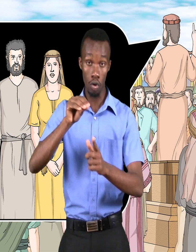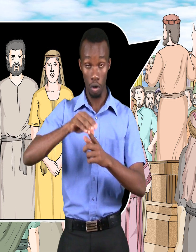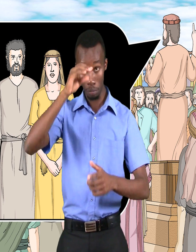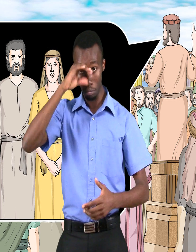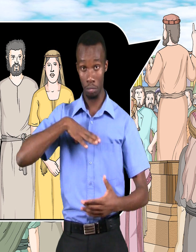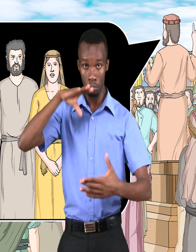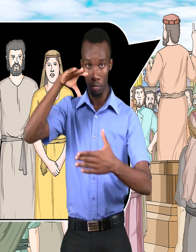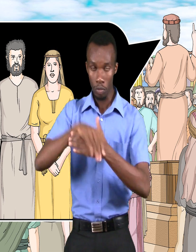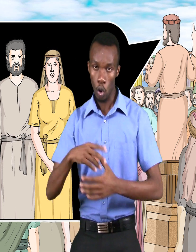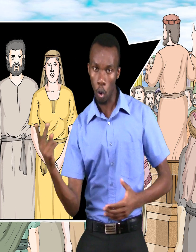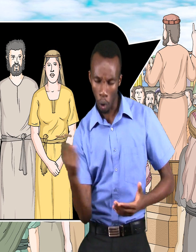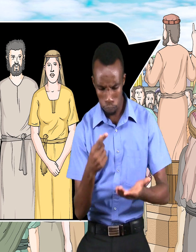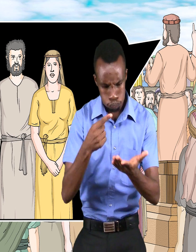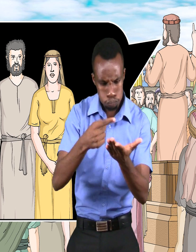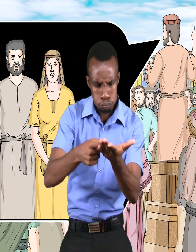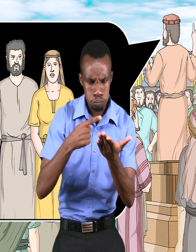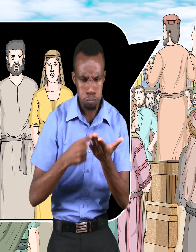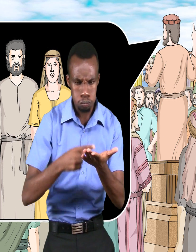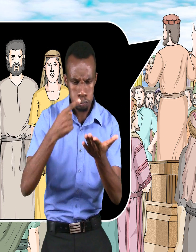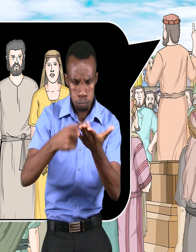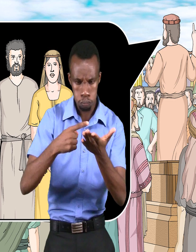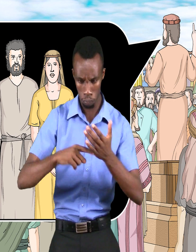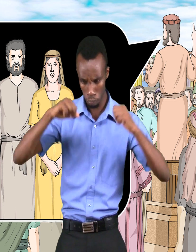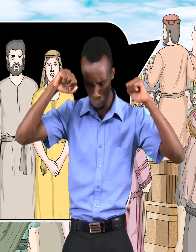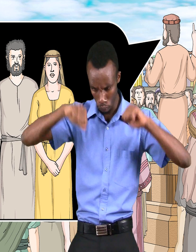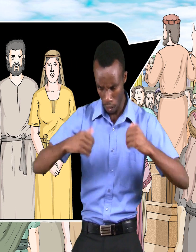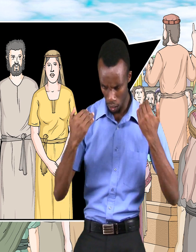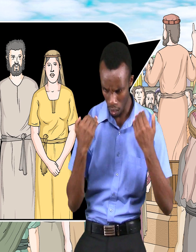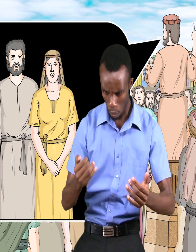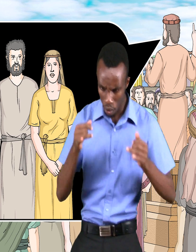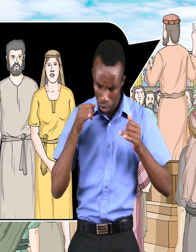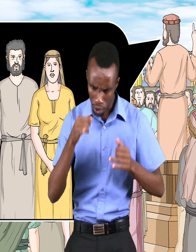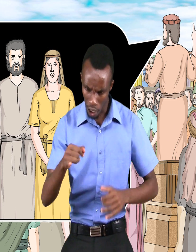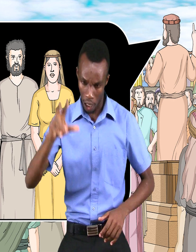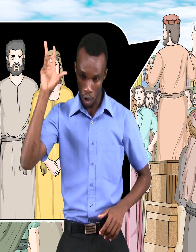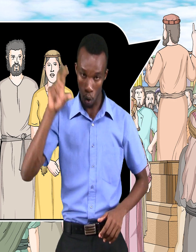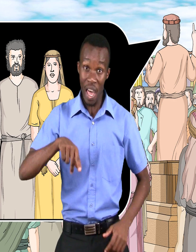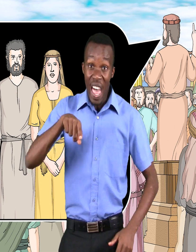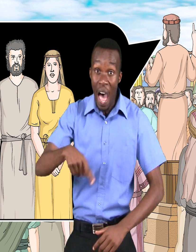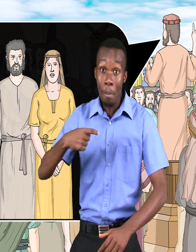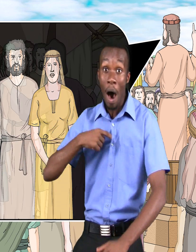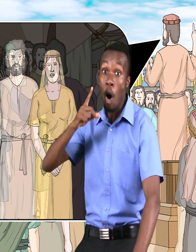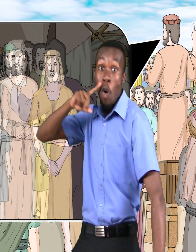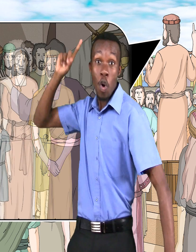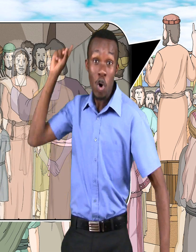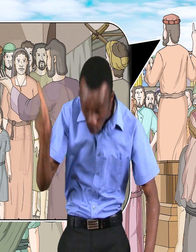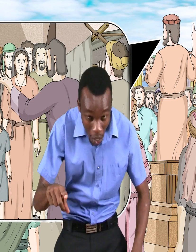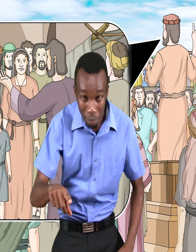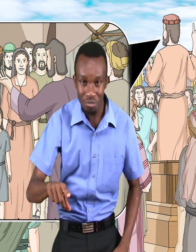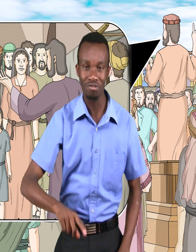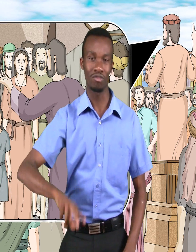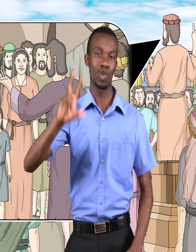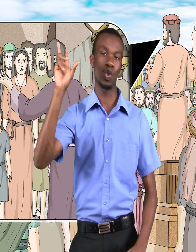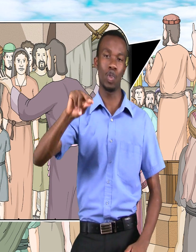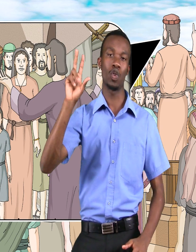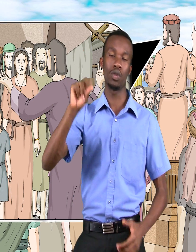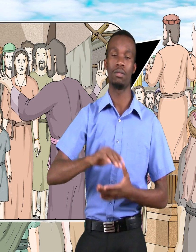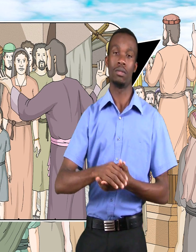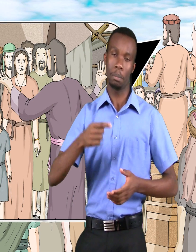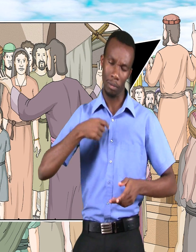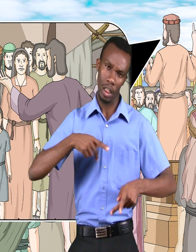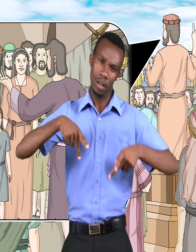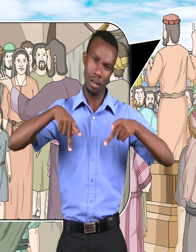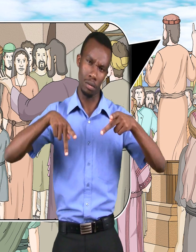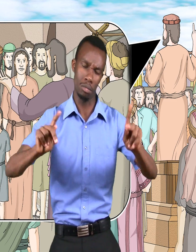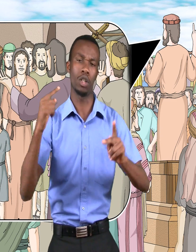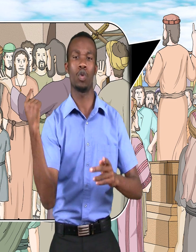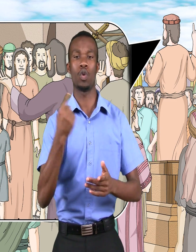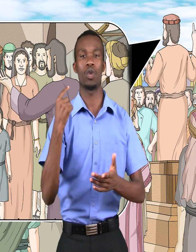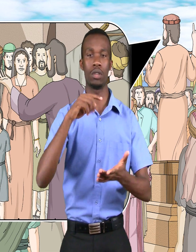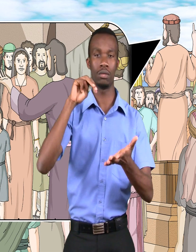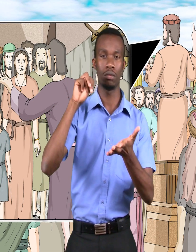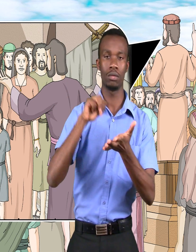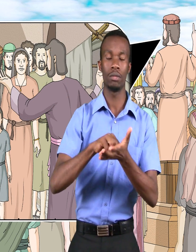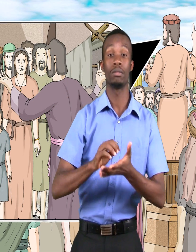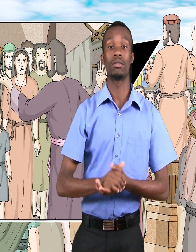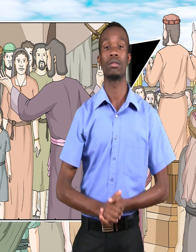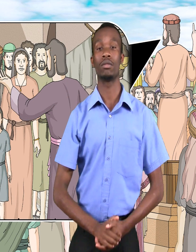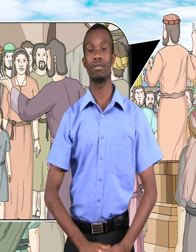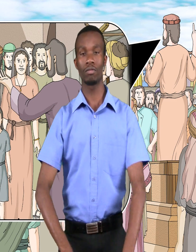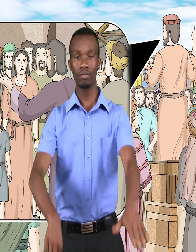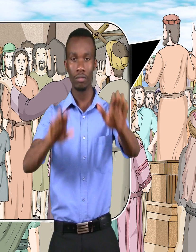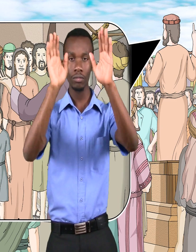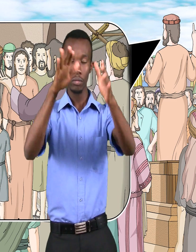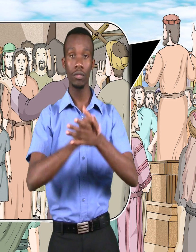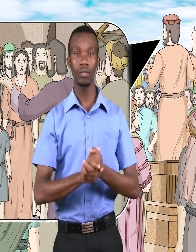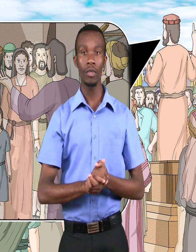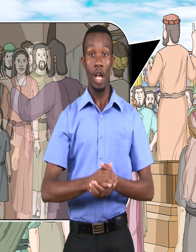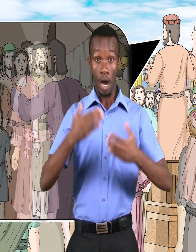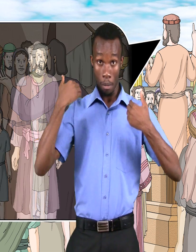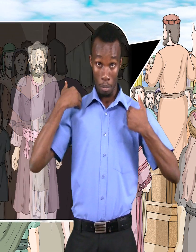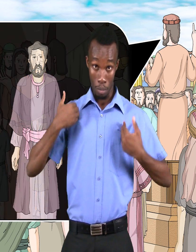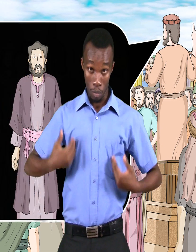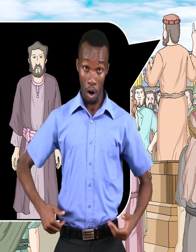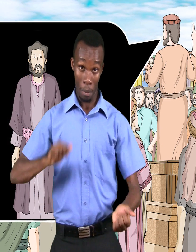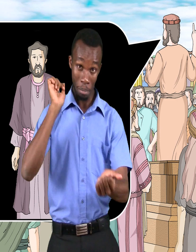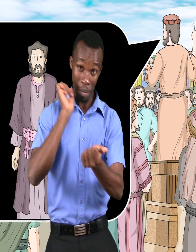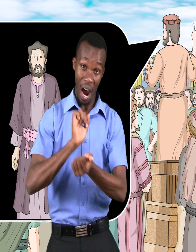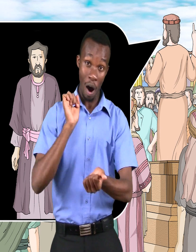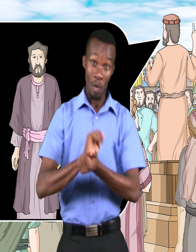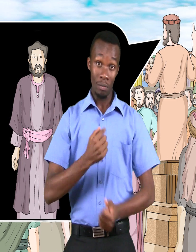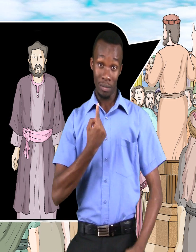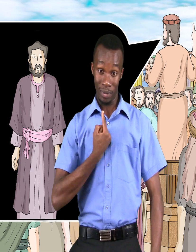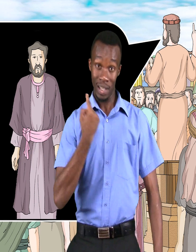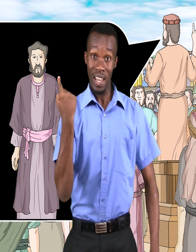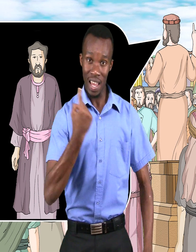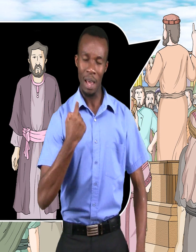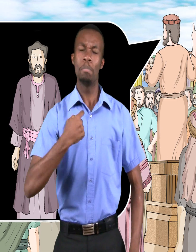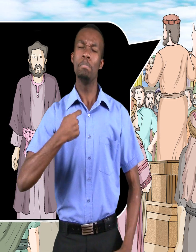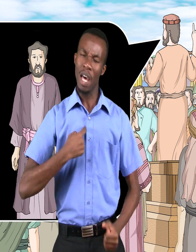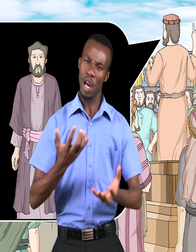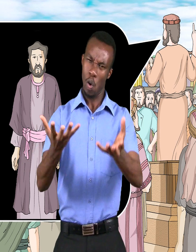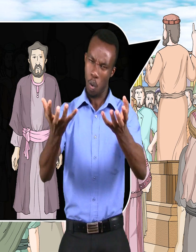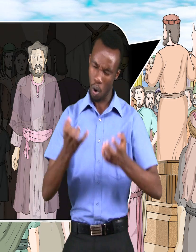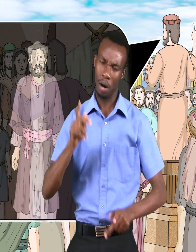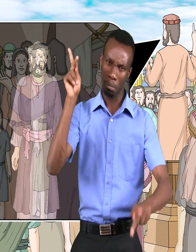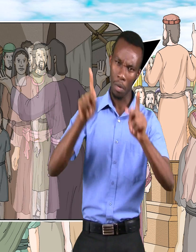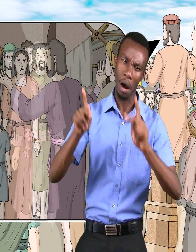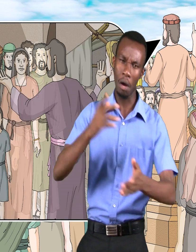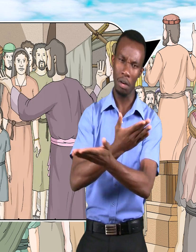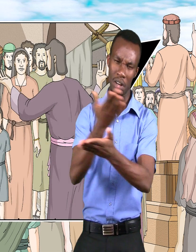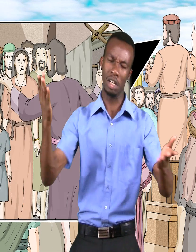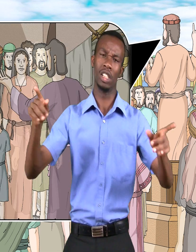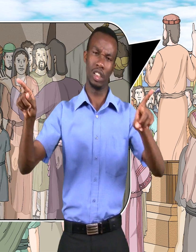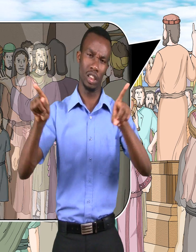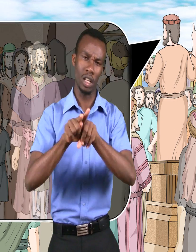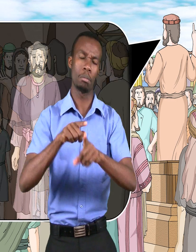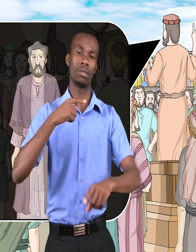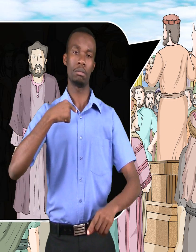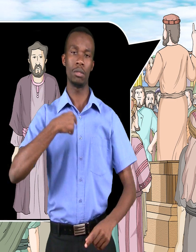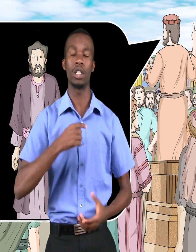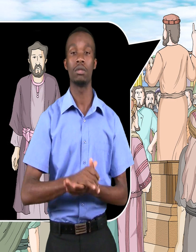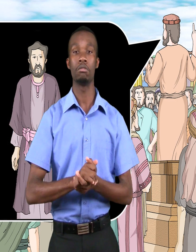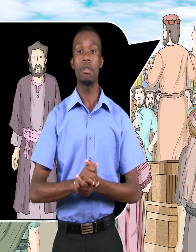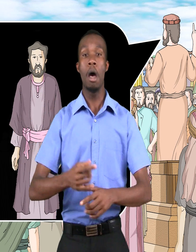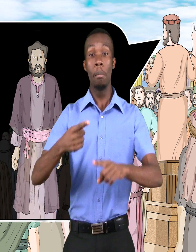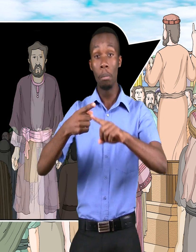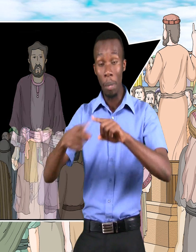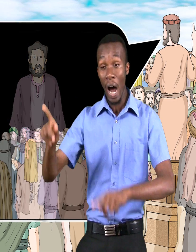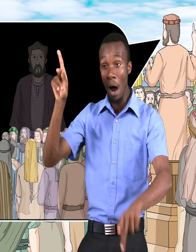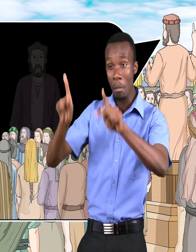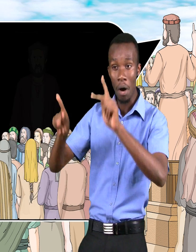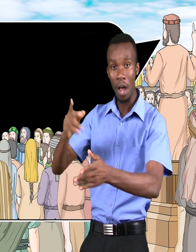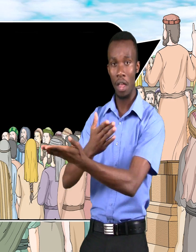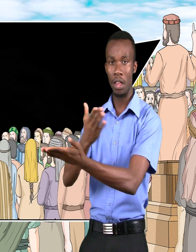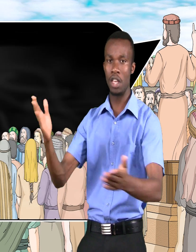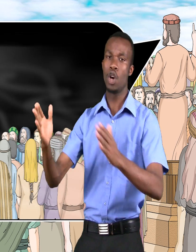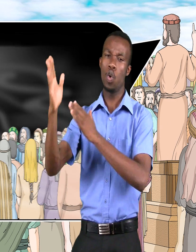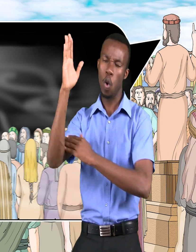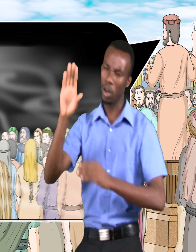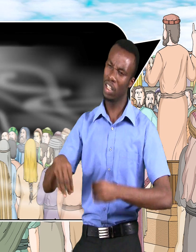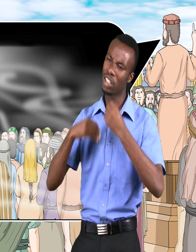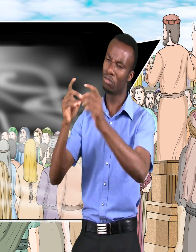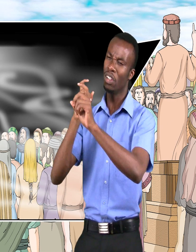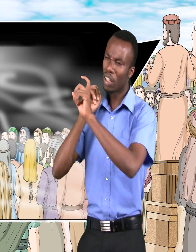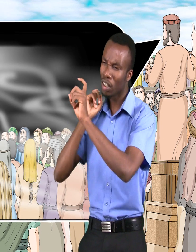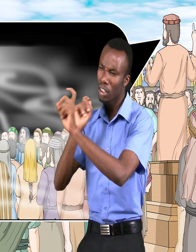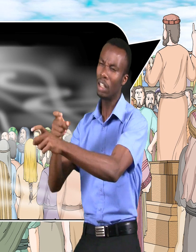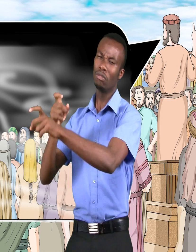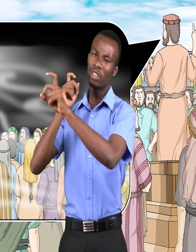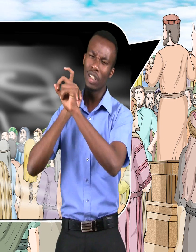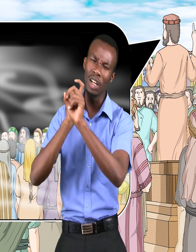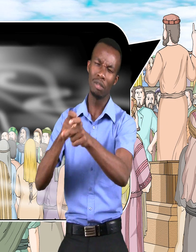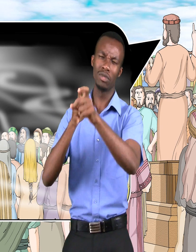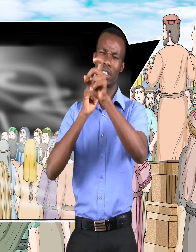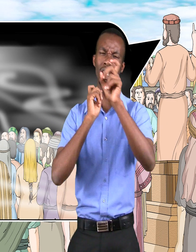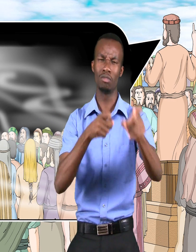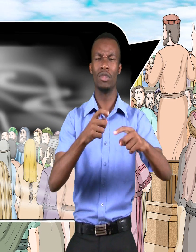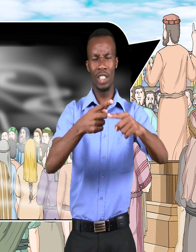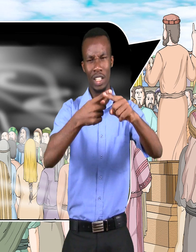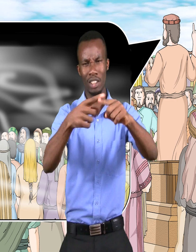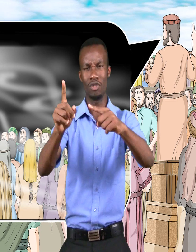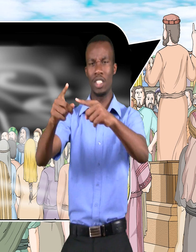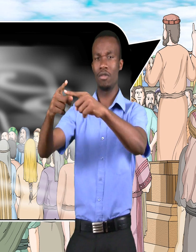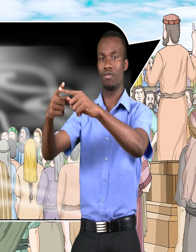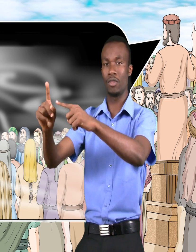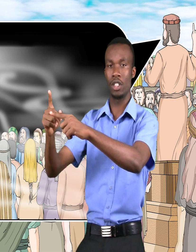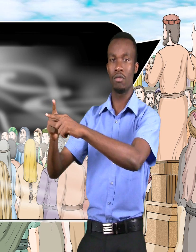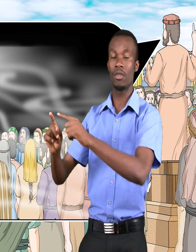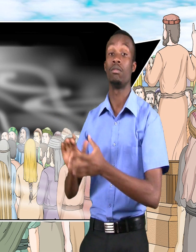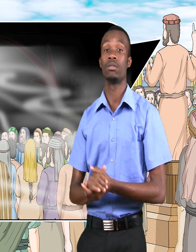I say this as a concession, not as a command. I wish that all men were as I am.